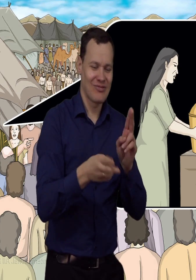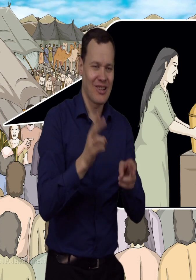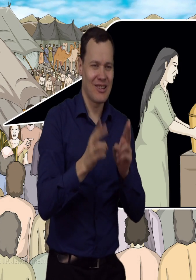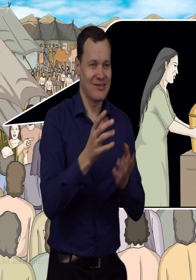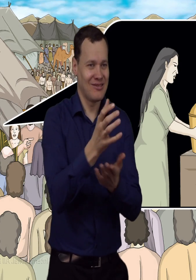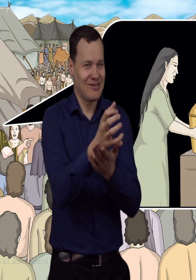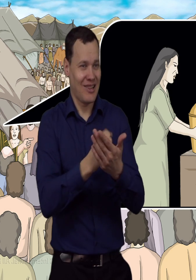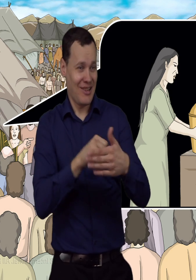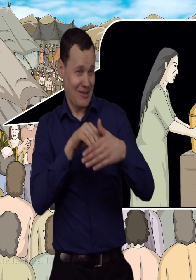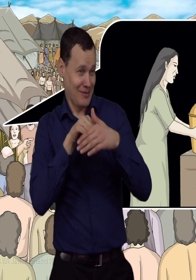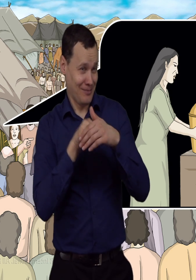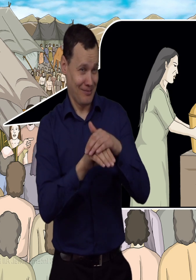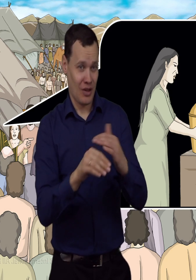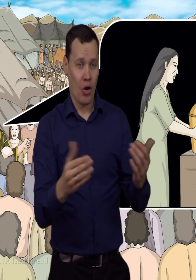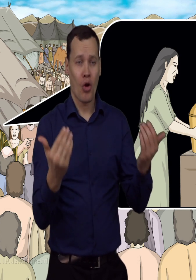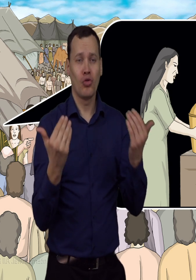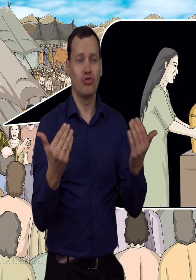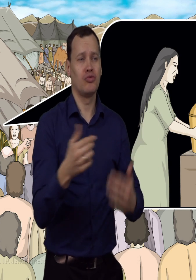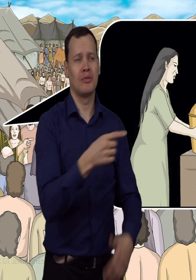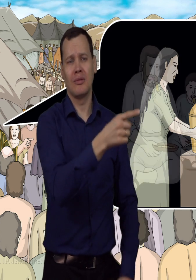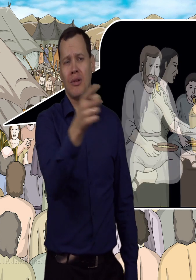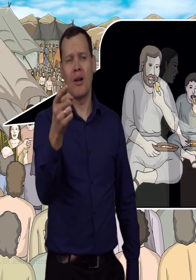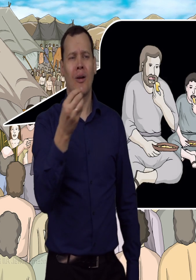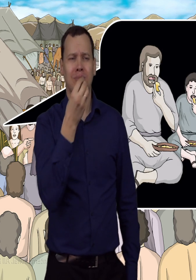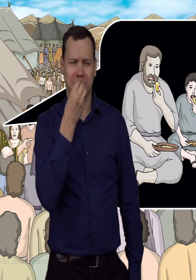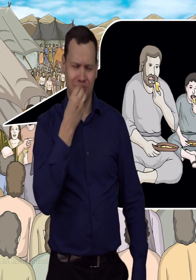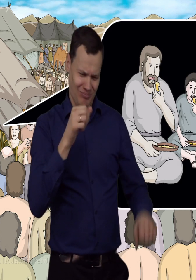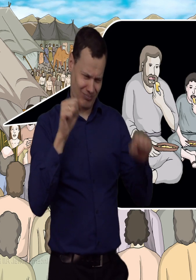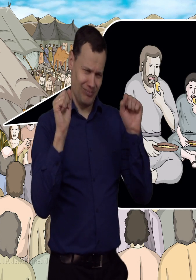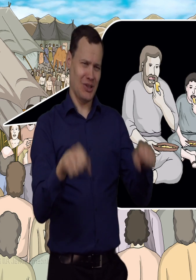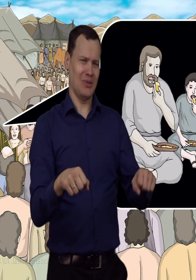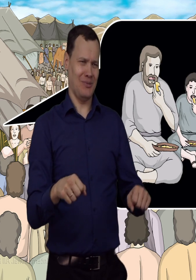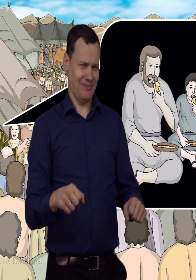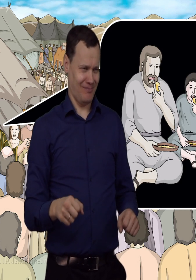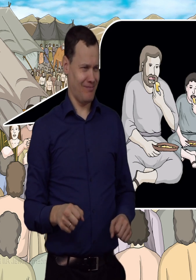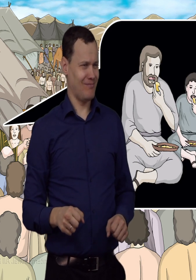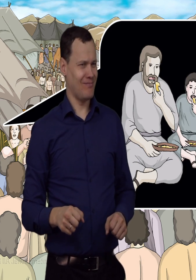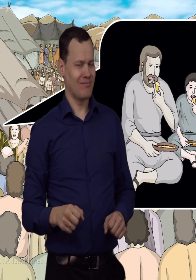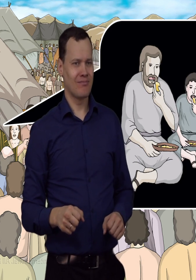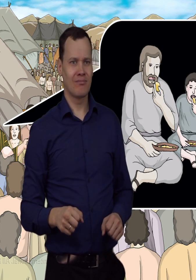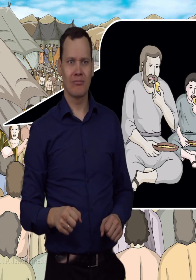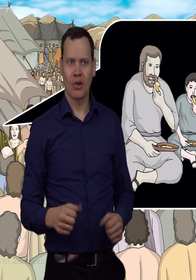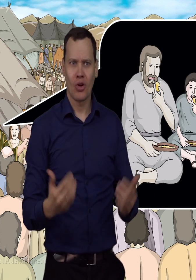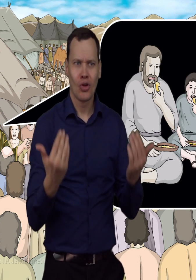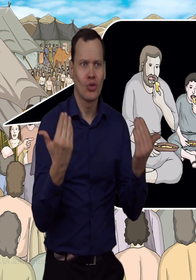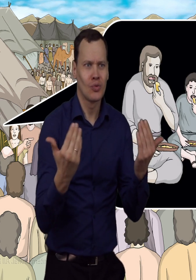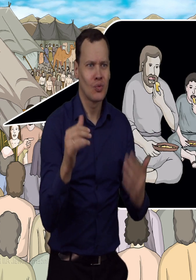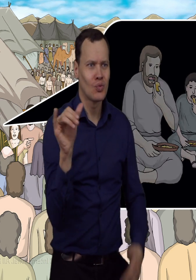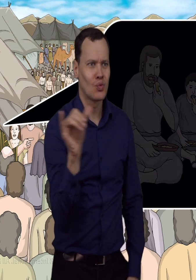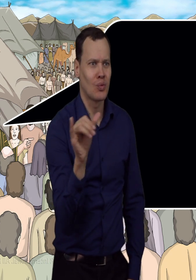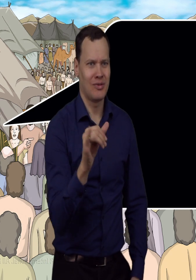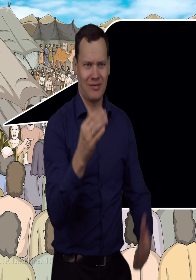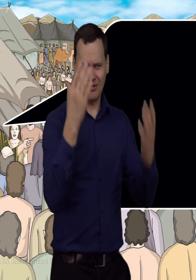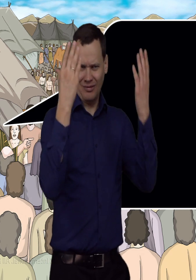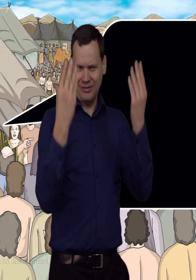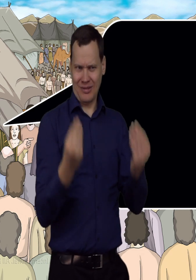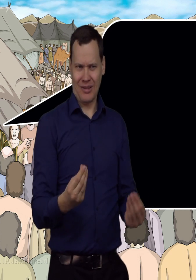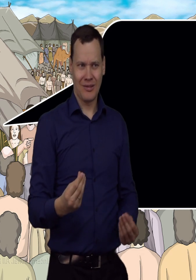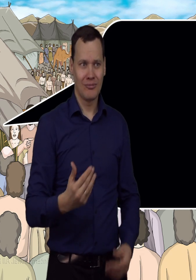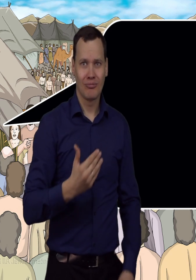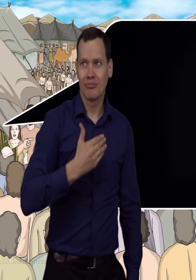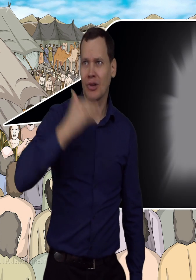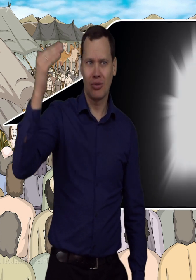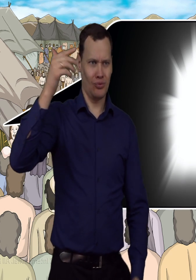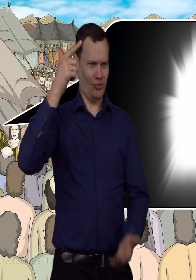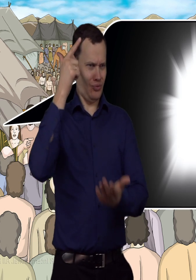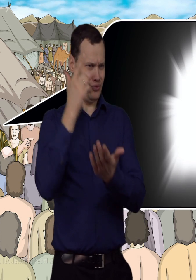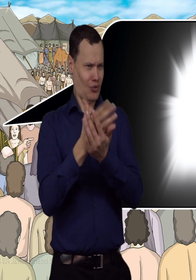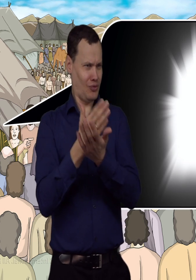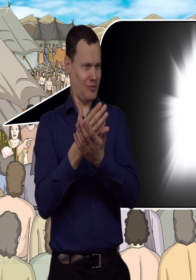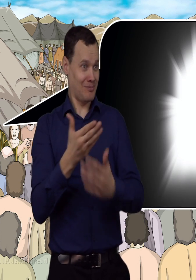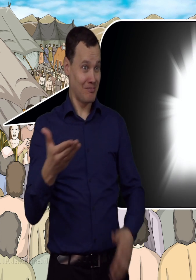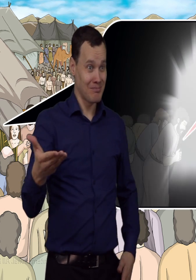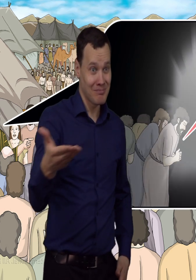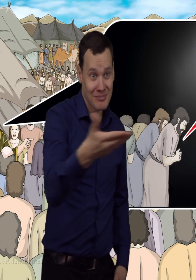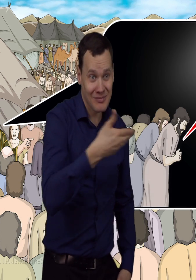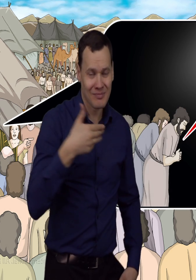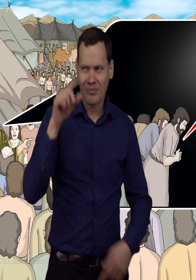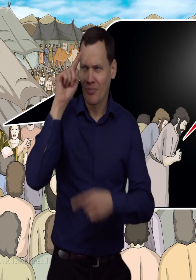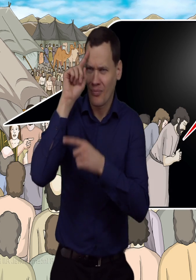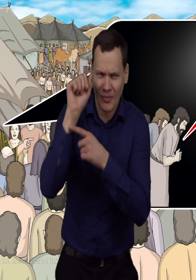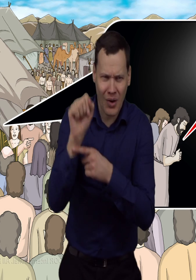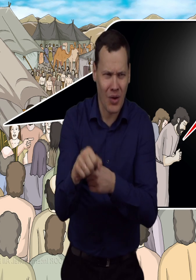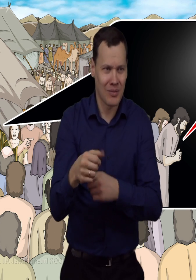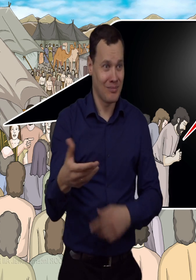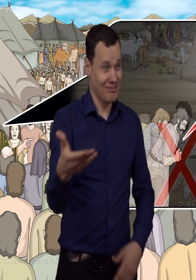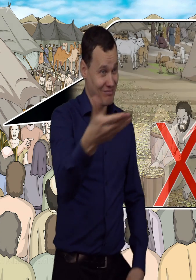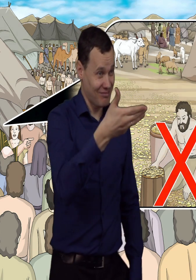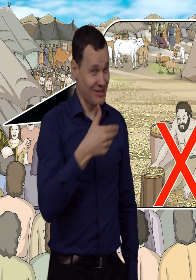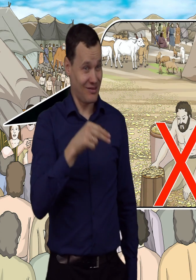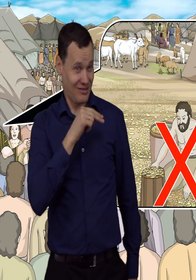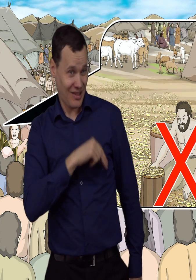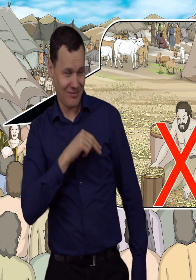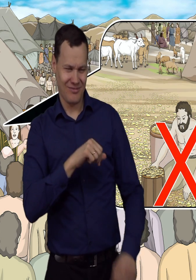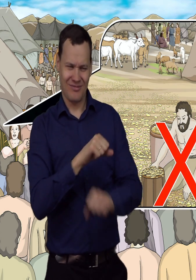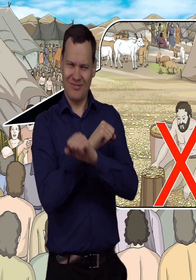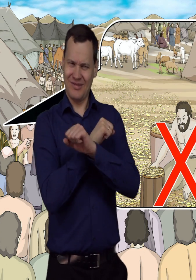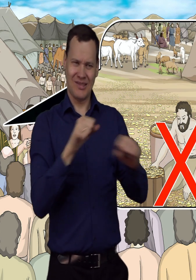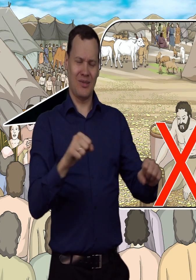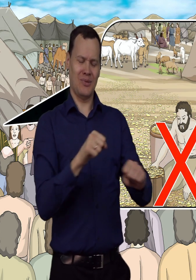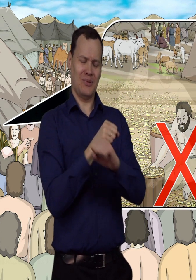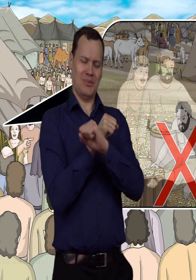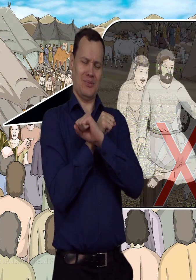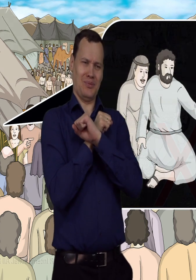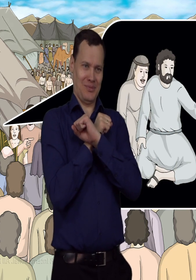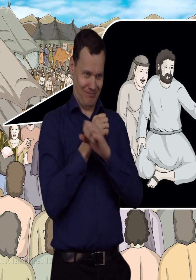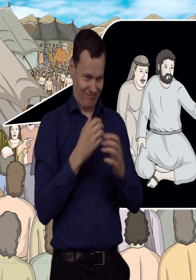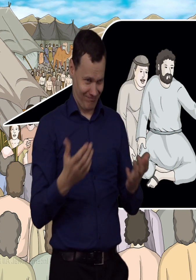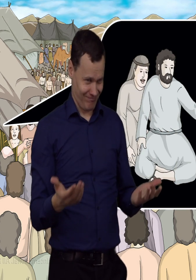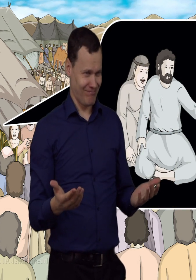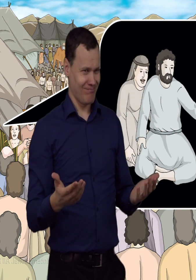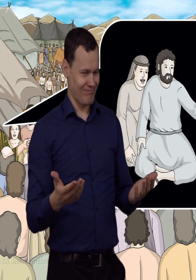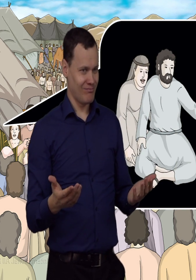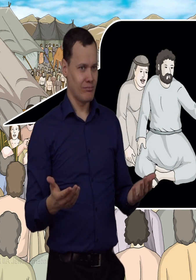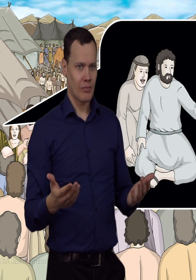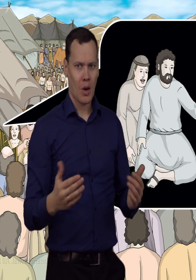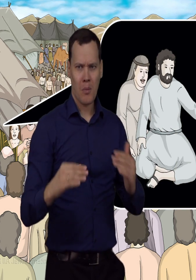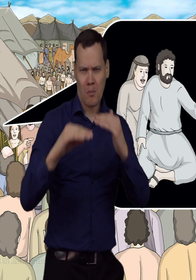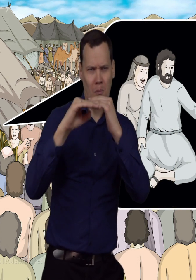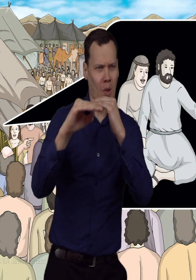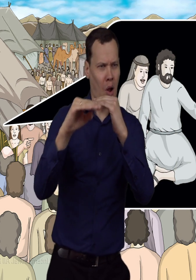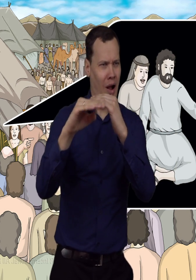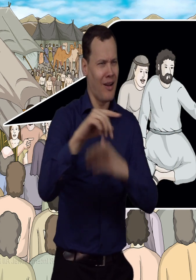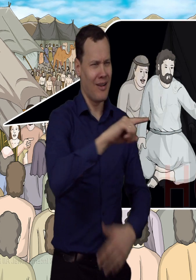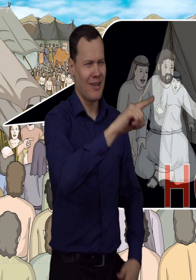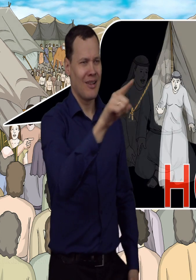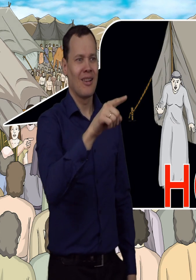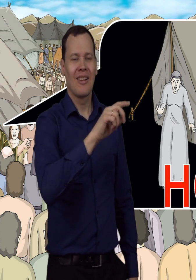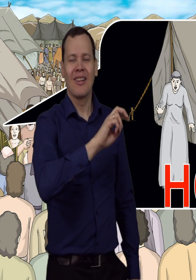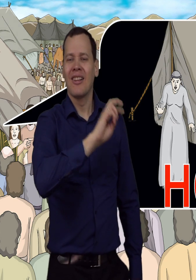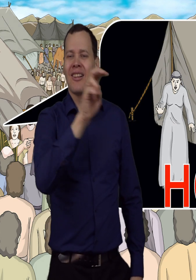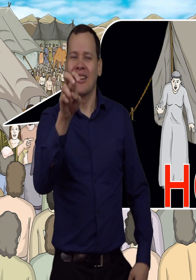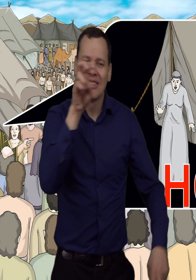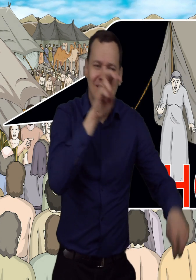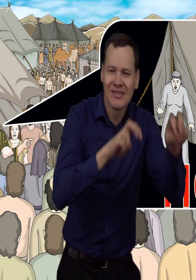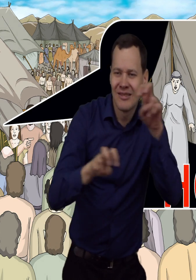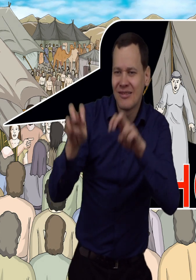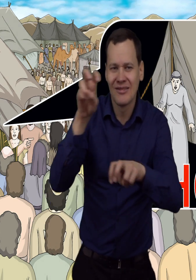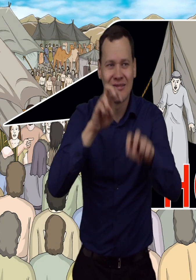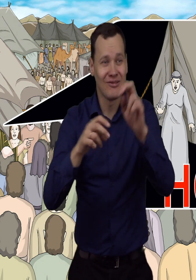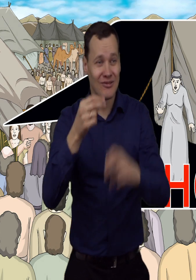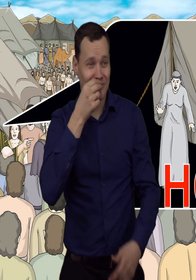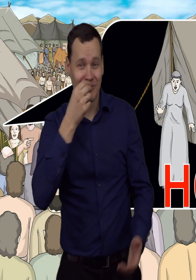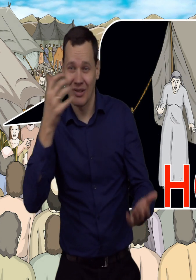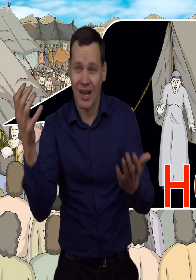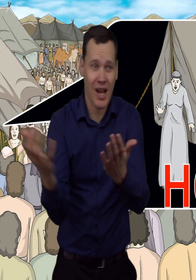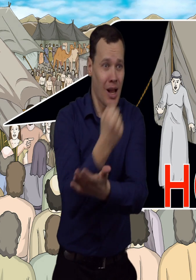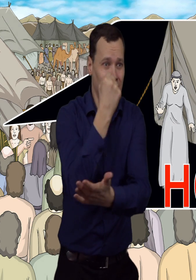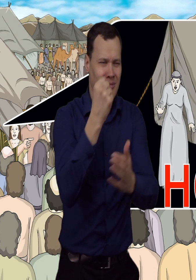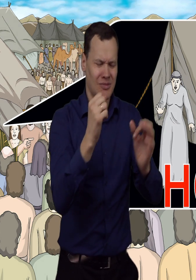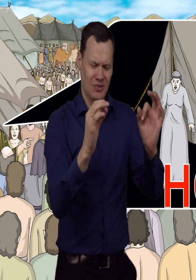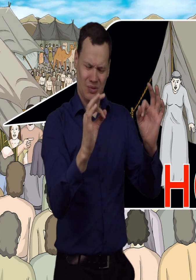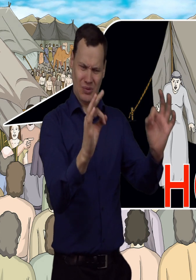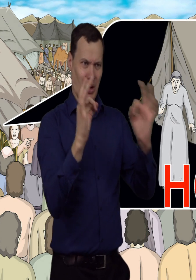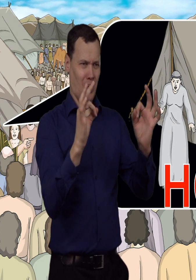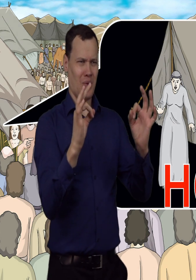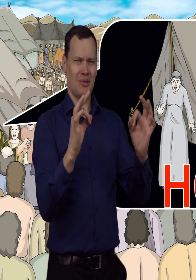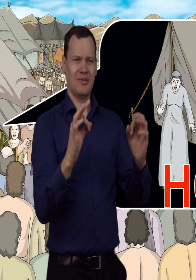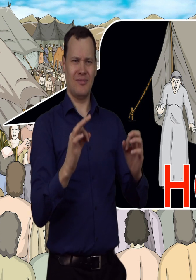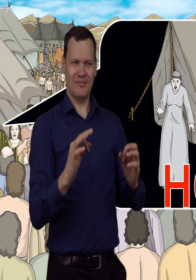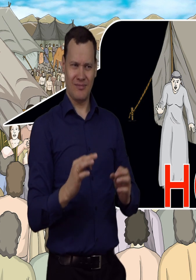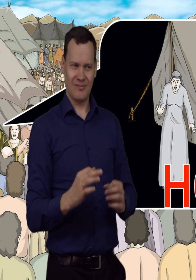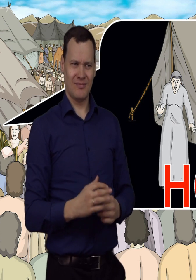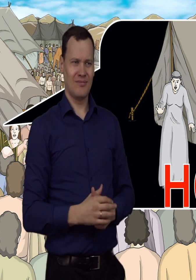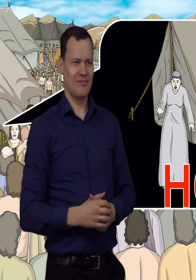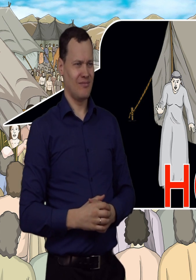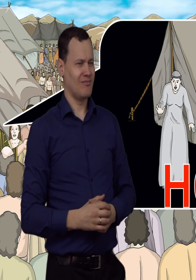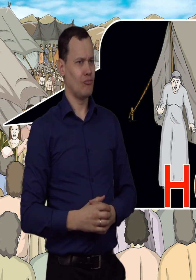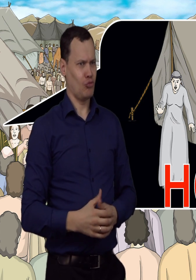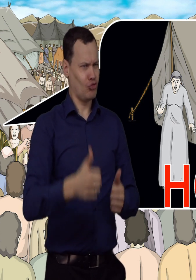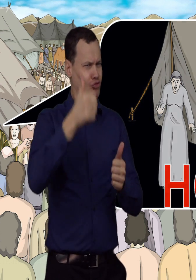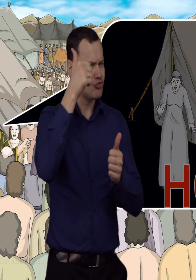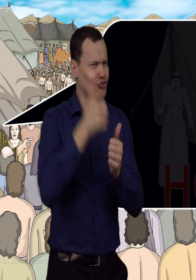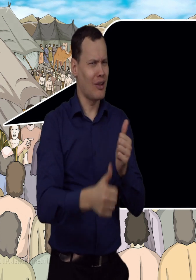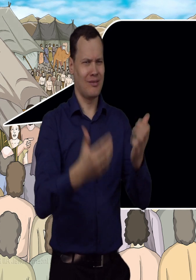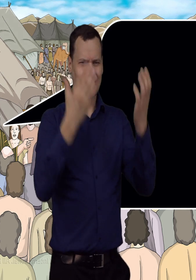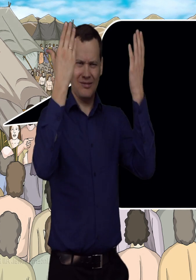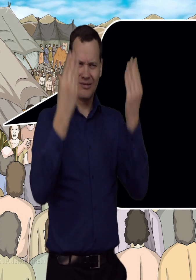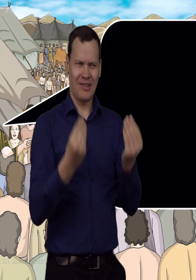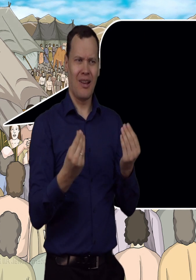“Eat it today,” Moses said, “because today is a Sabbath to the LORD. Today you will not find anything in the field.